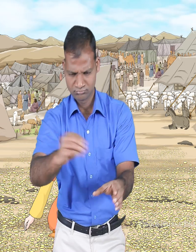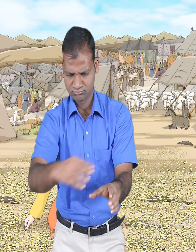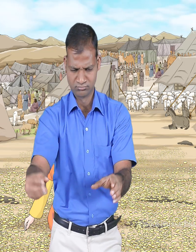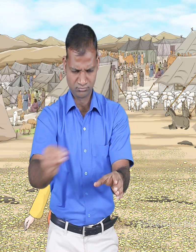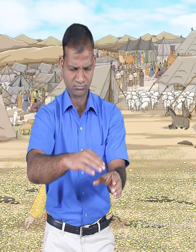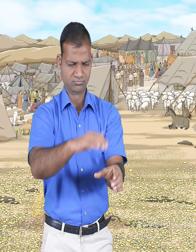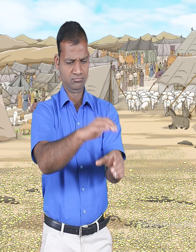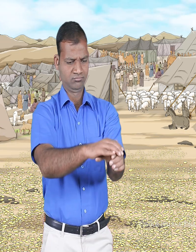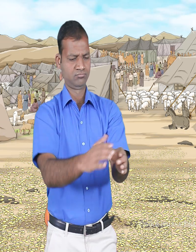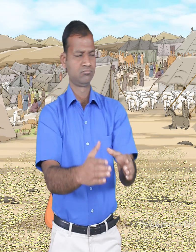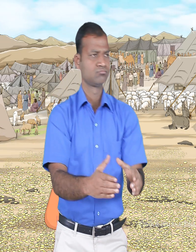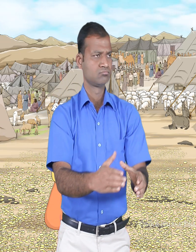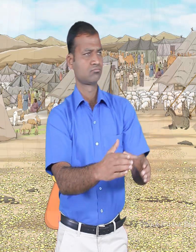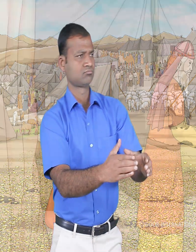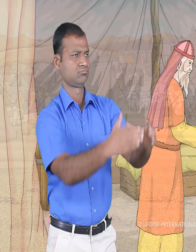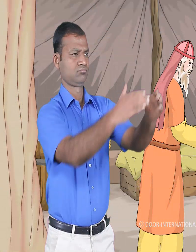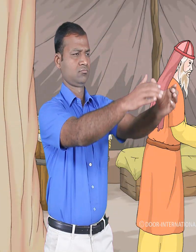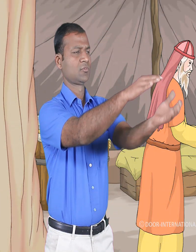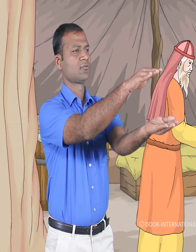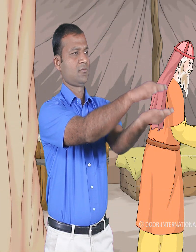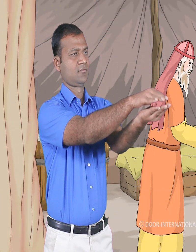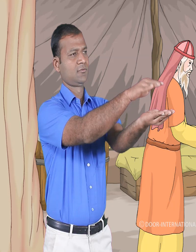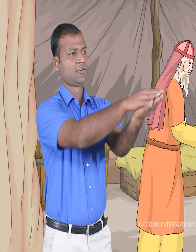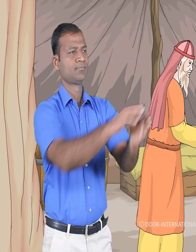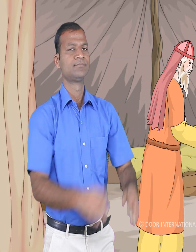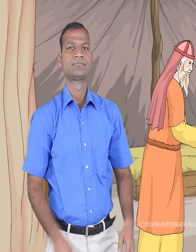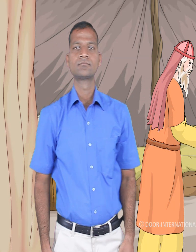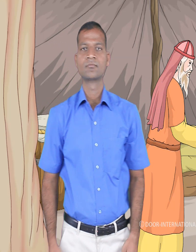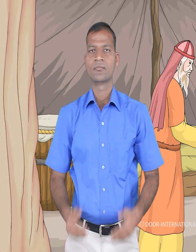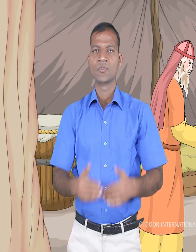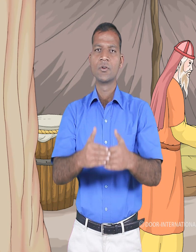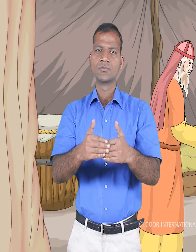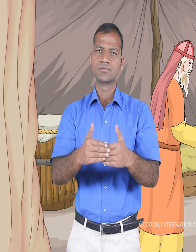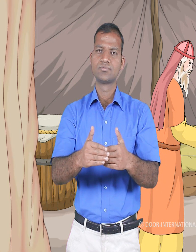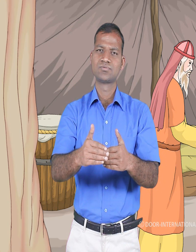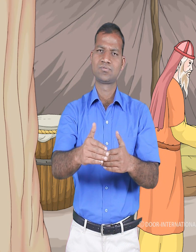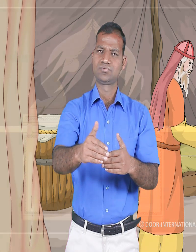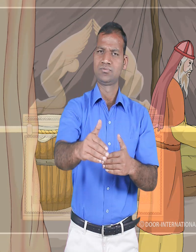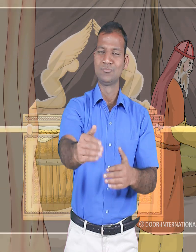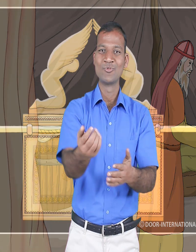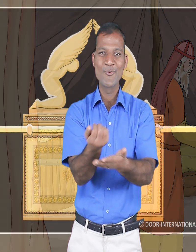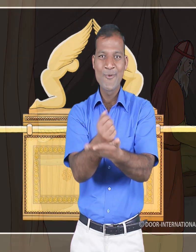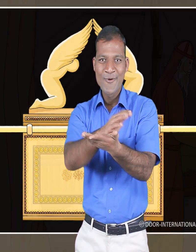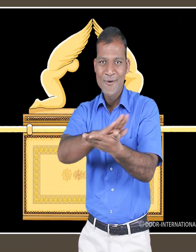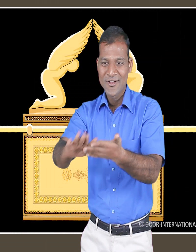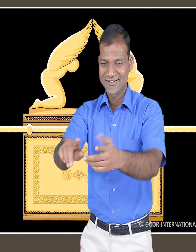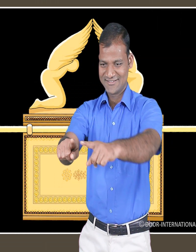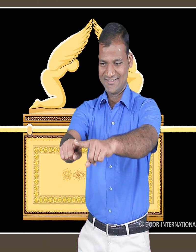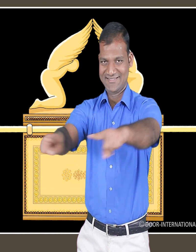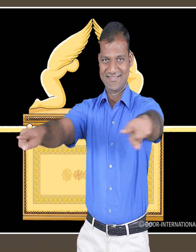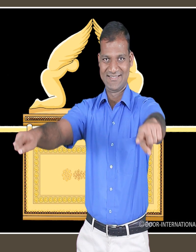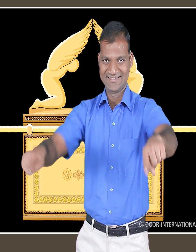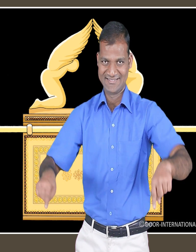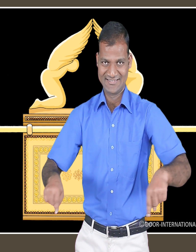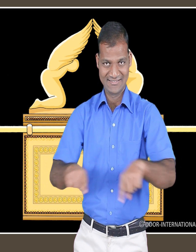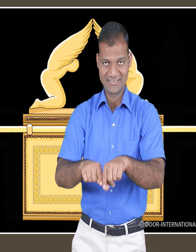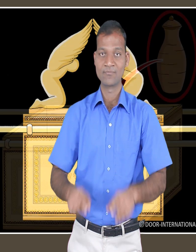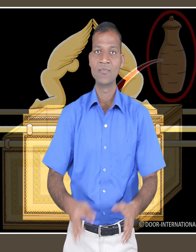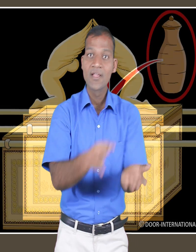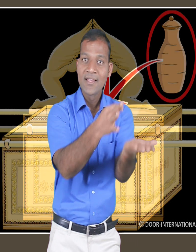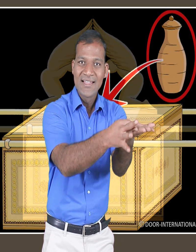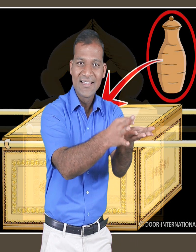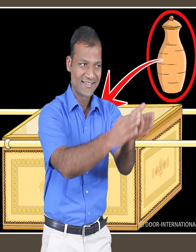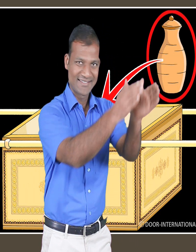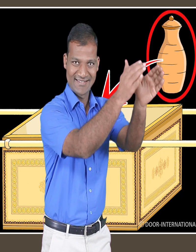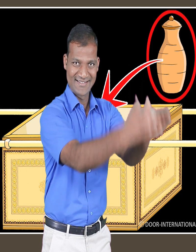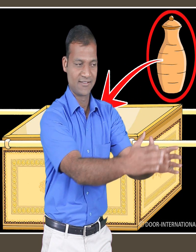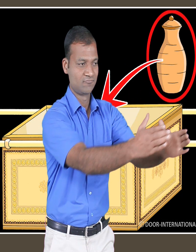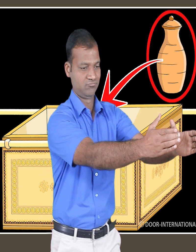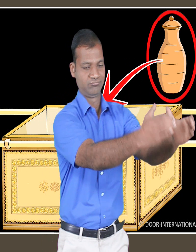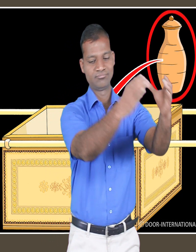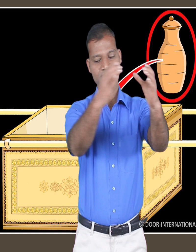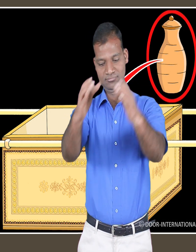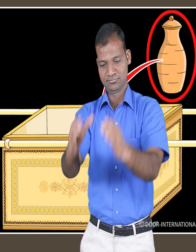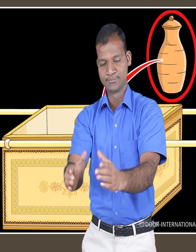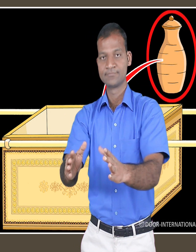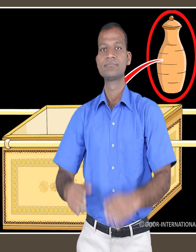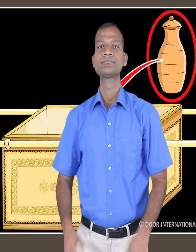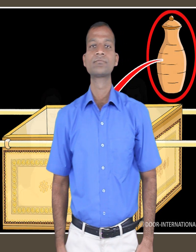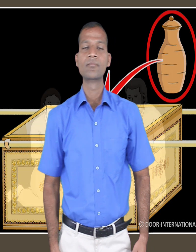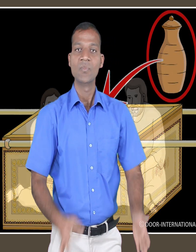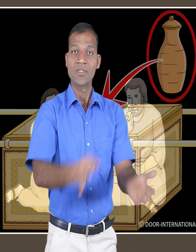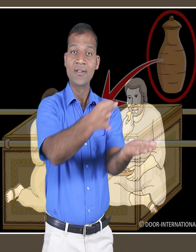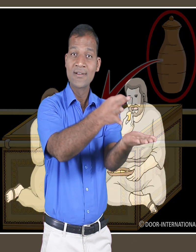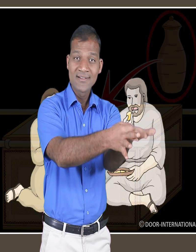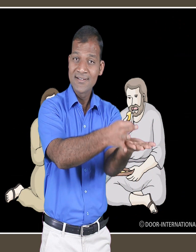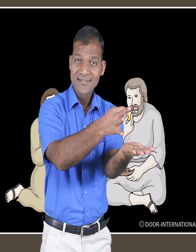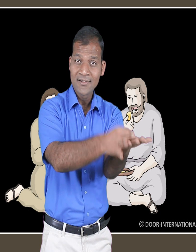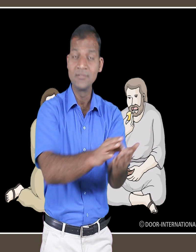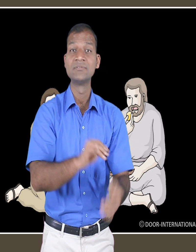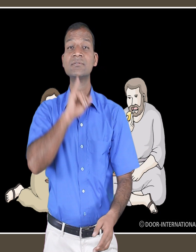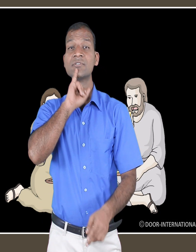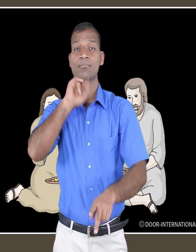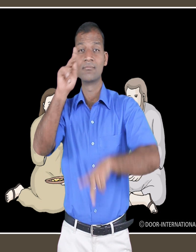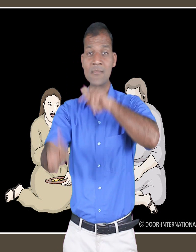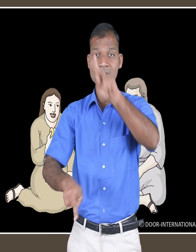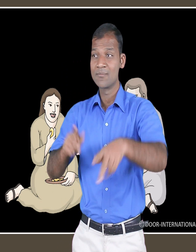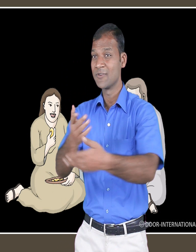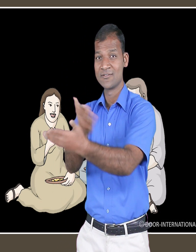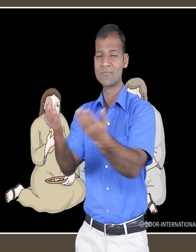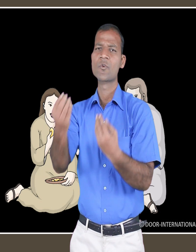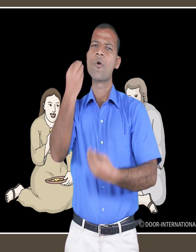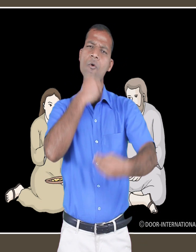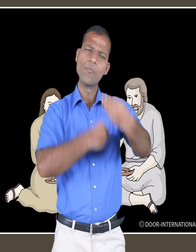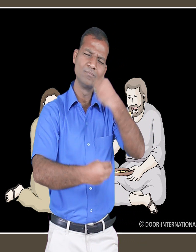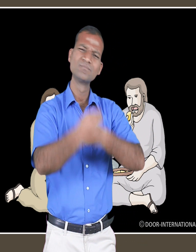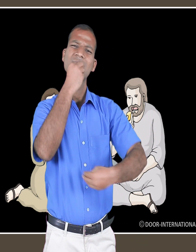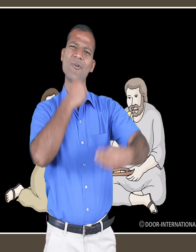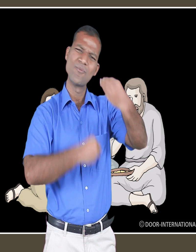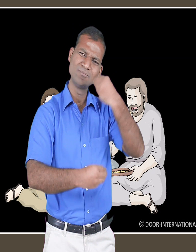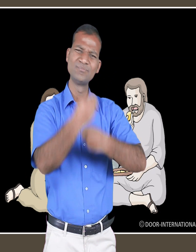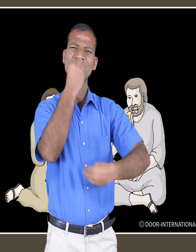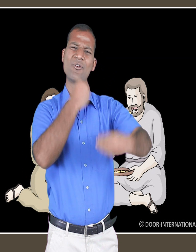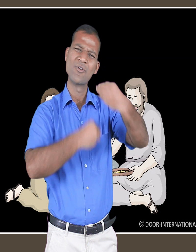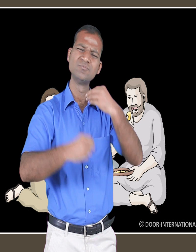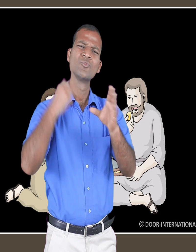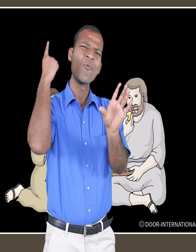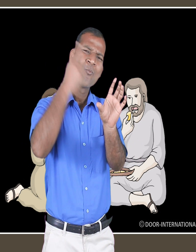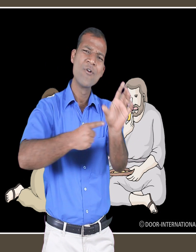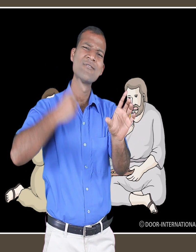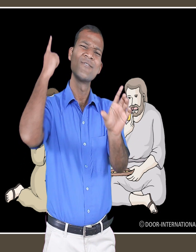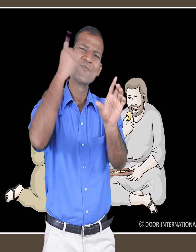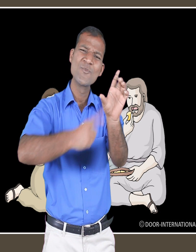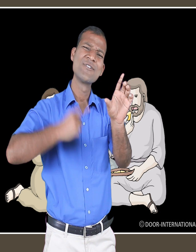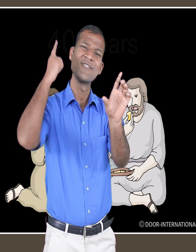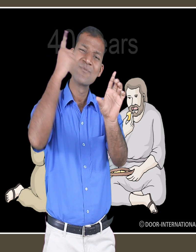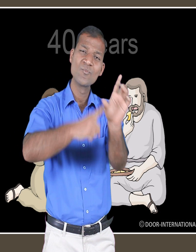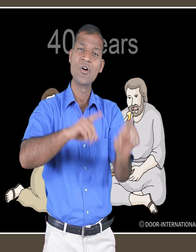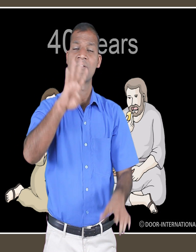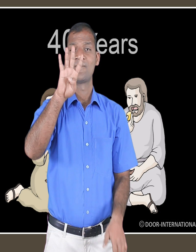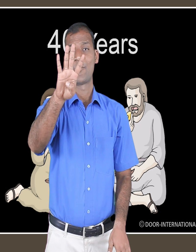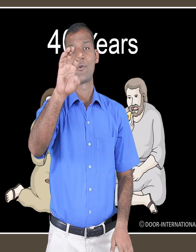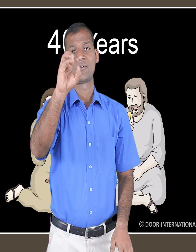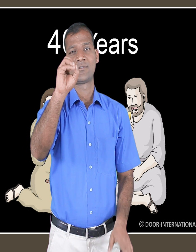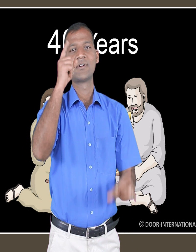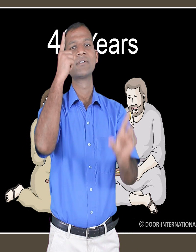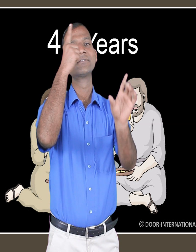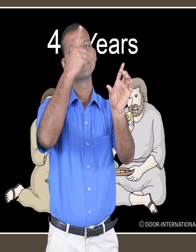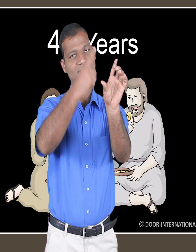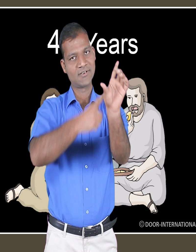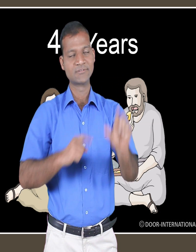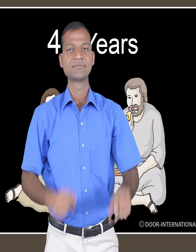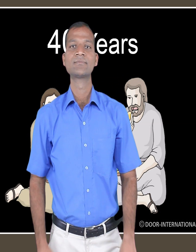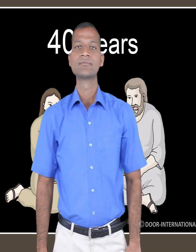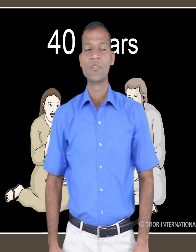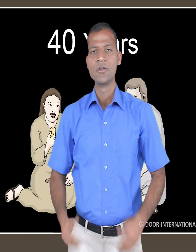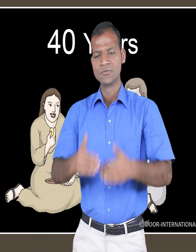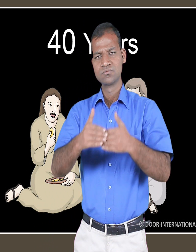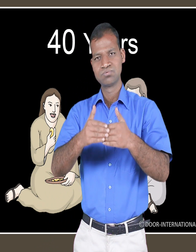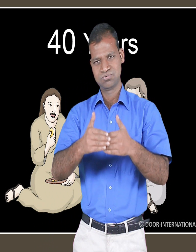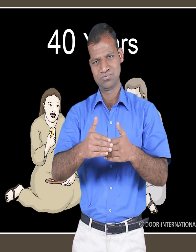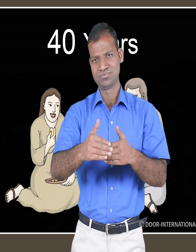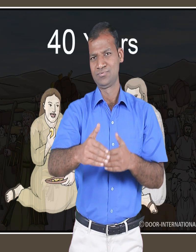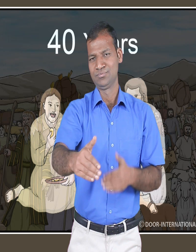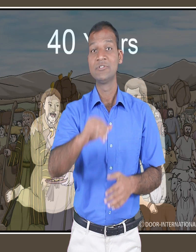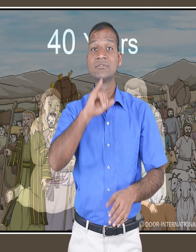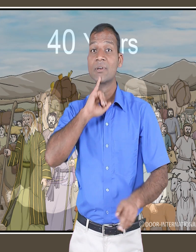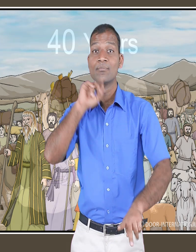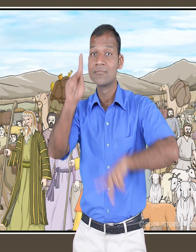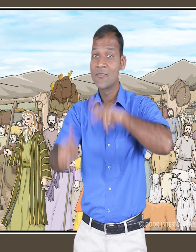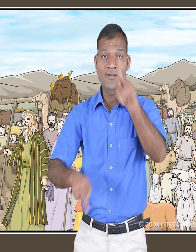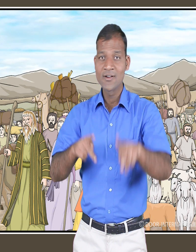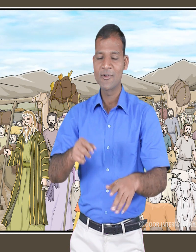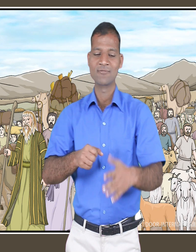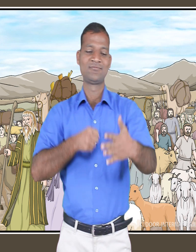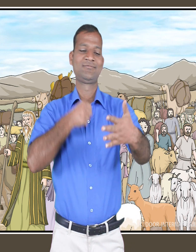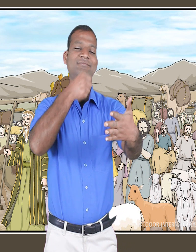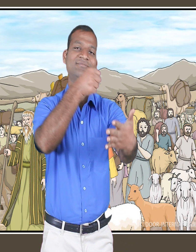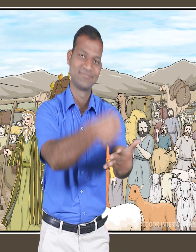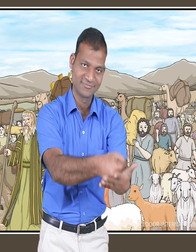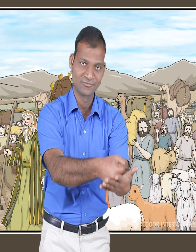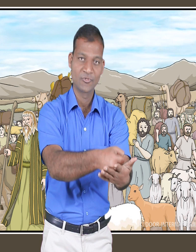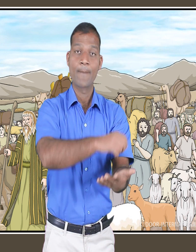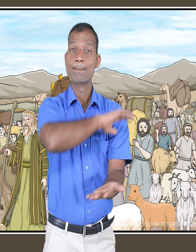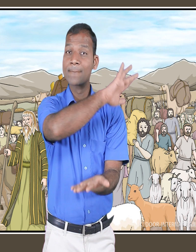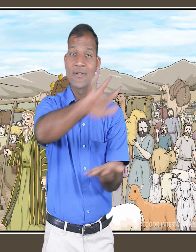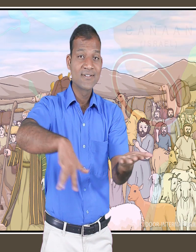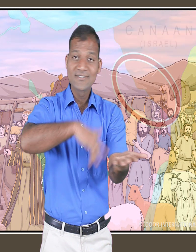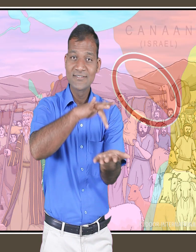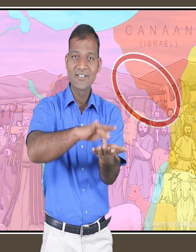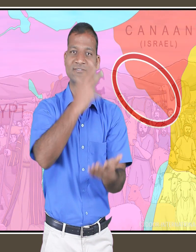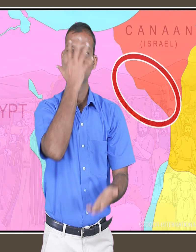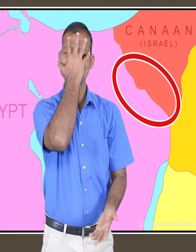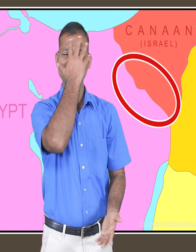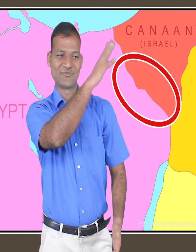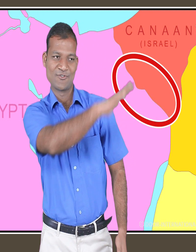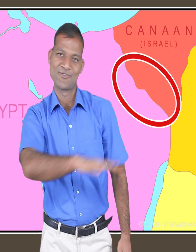And Aaron placed it in front of the Testimony, to be preserved just as the LORD had commanded Moses. The Israelites ate manna forty years, until they came to a land where they could settle;